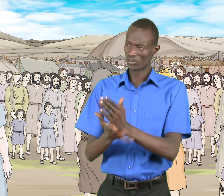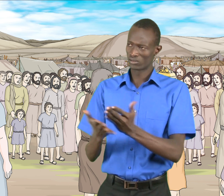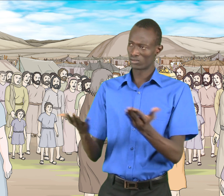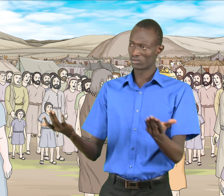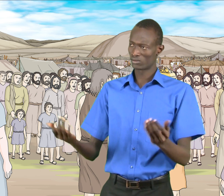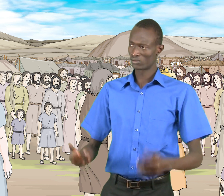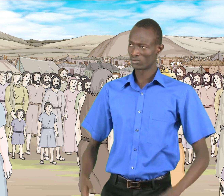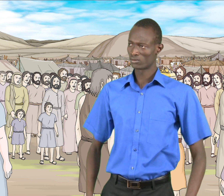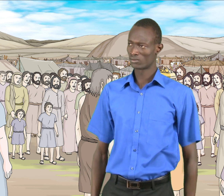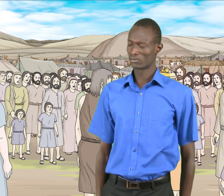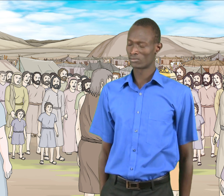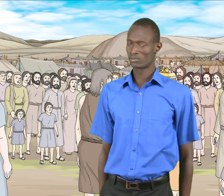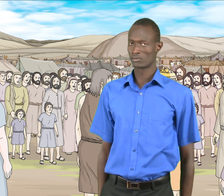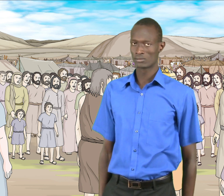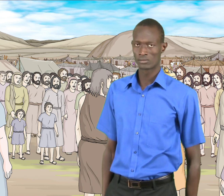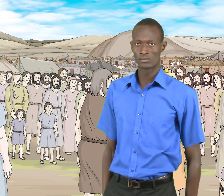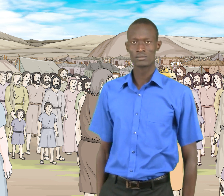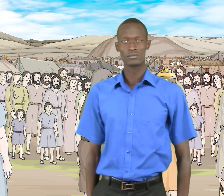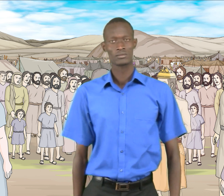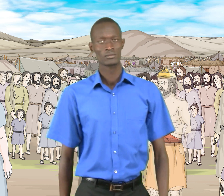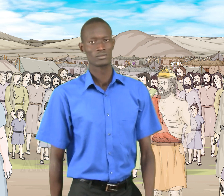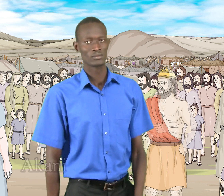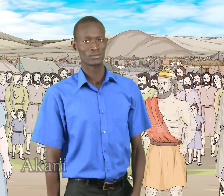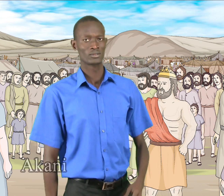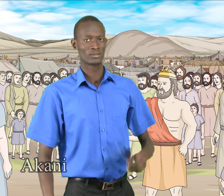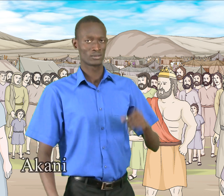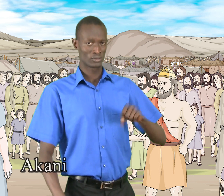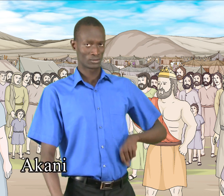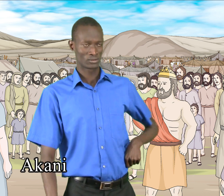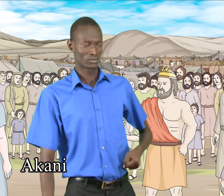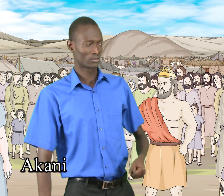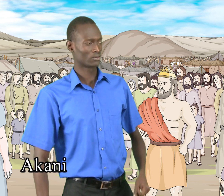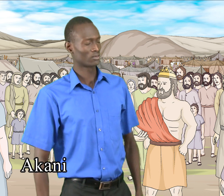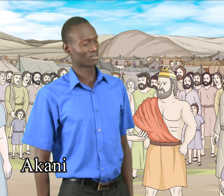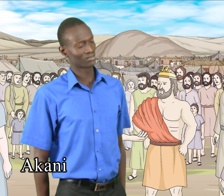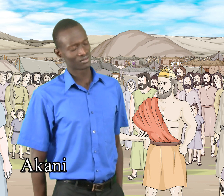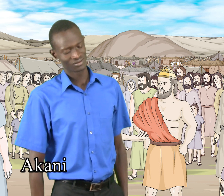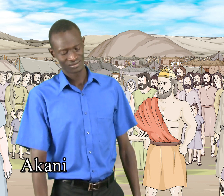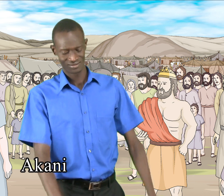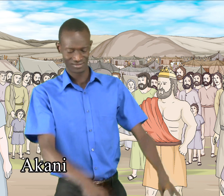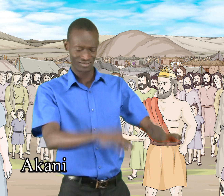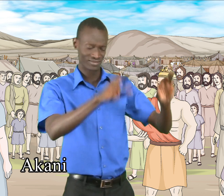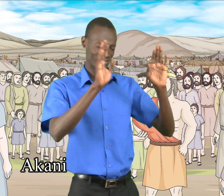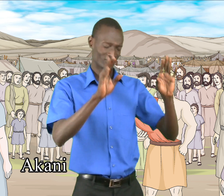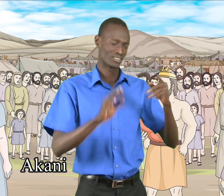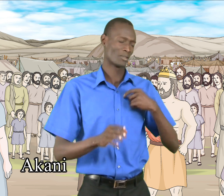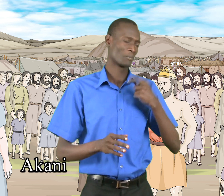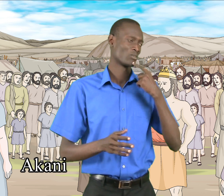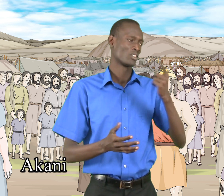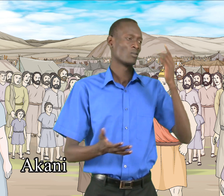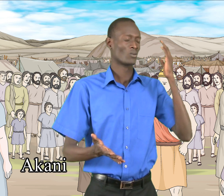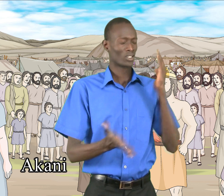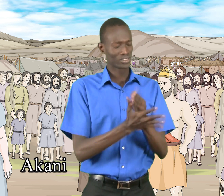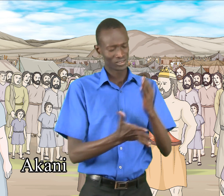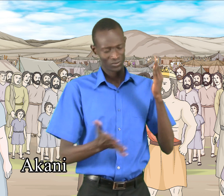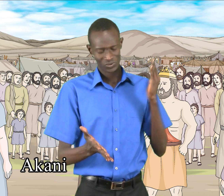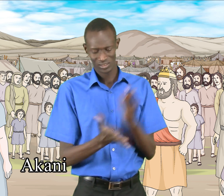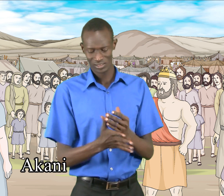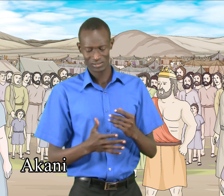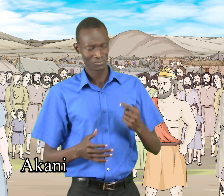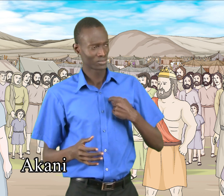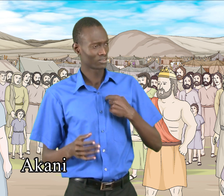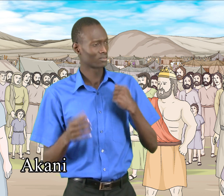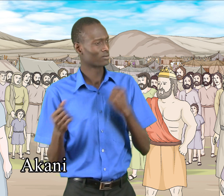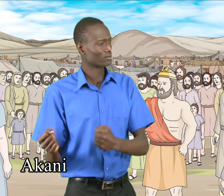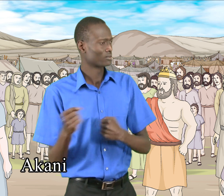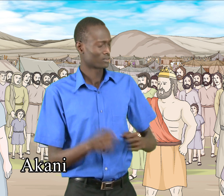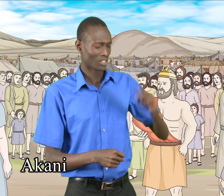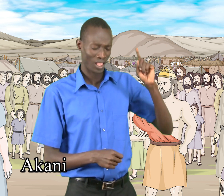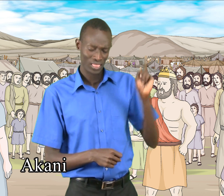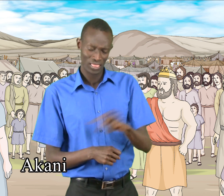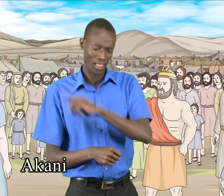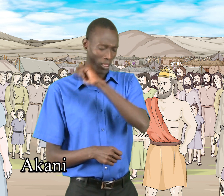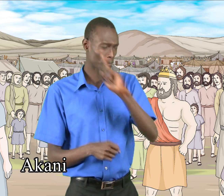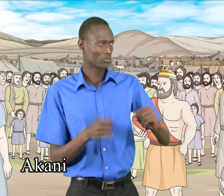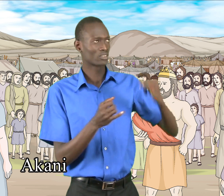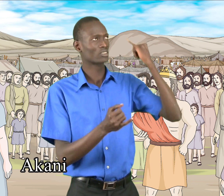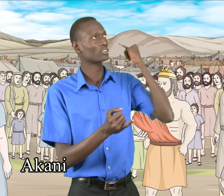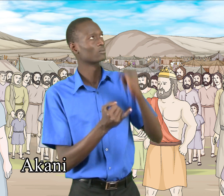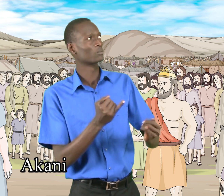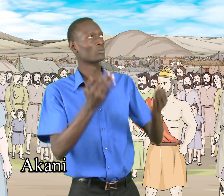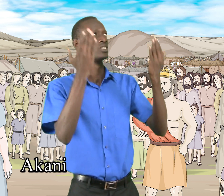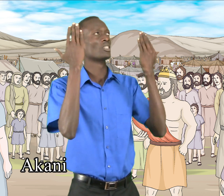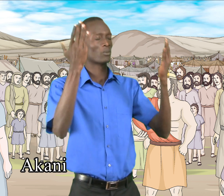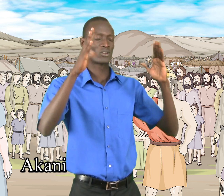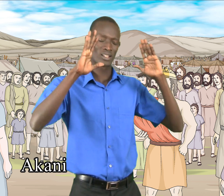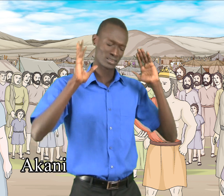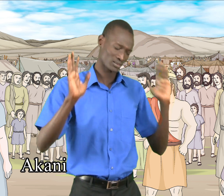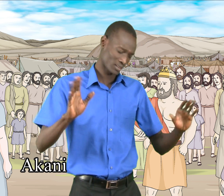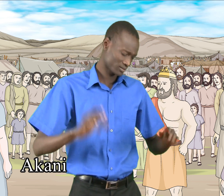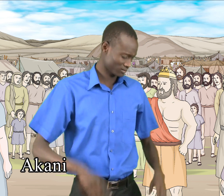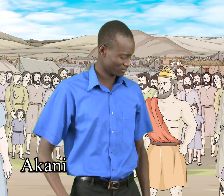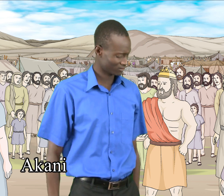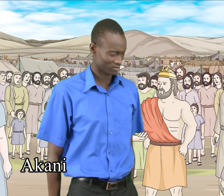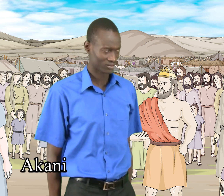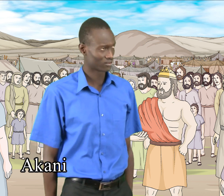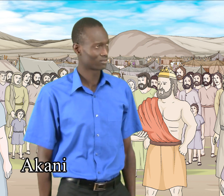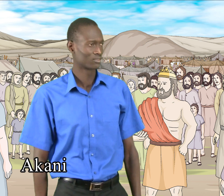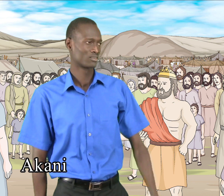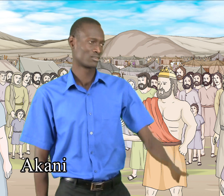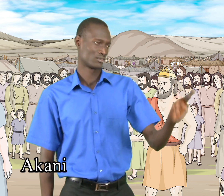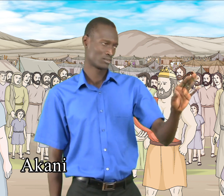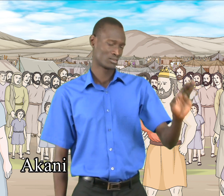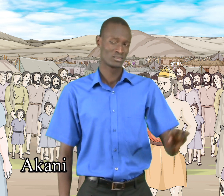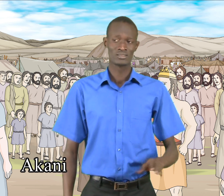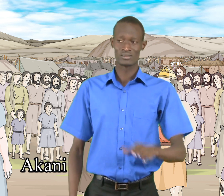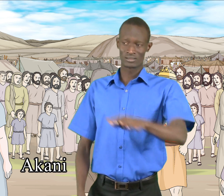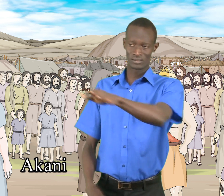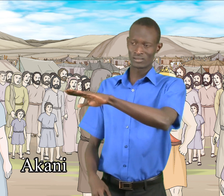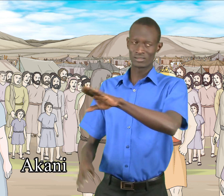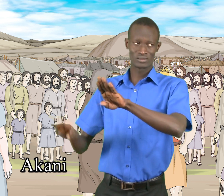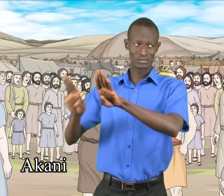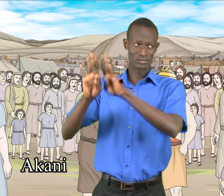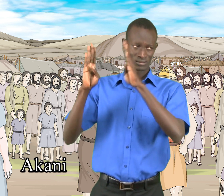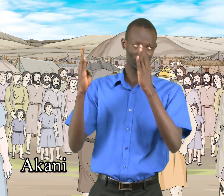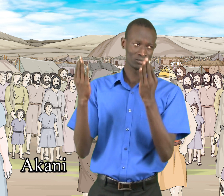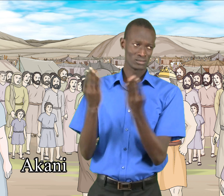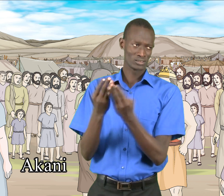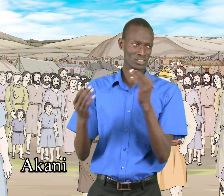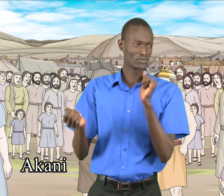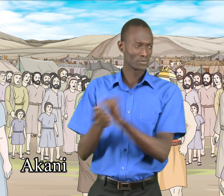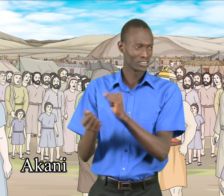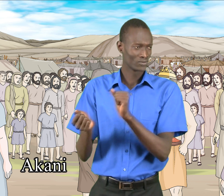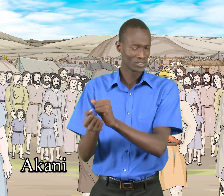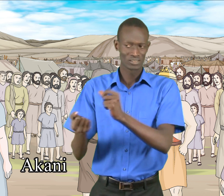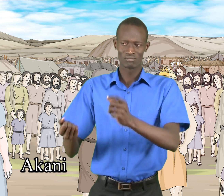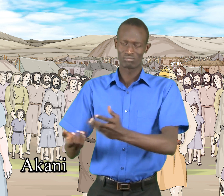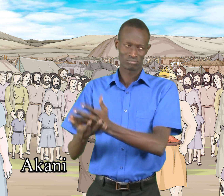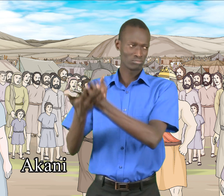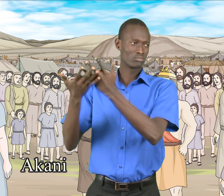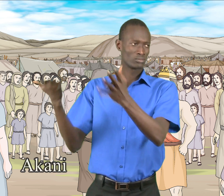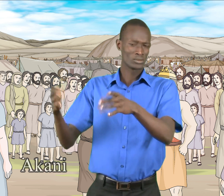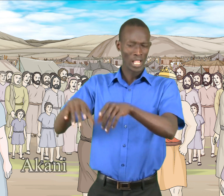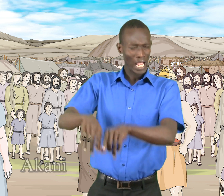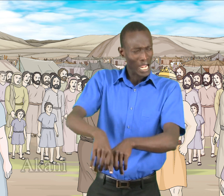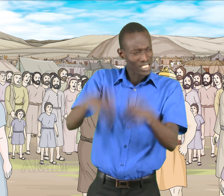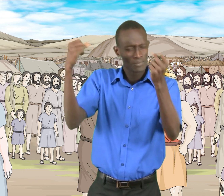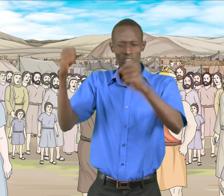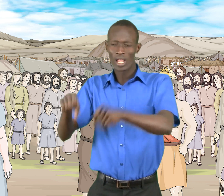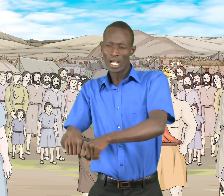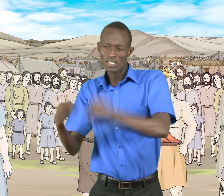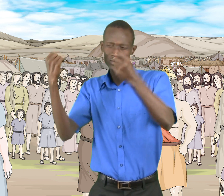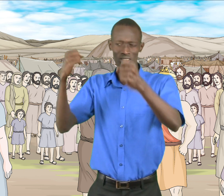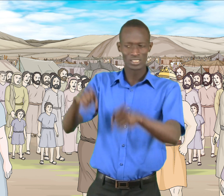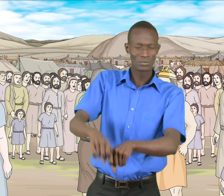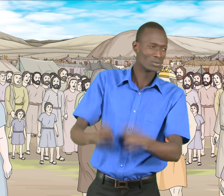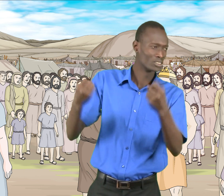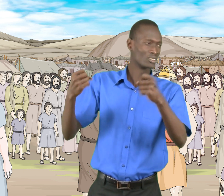“It is true,” Achan replied, “I have sinned against the LORD, the God of Israel.